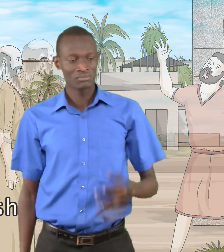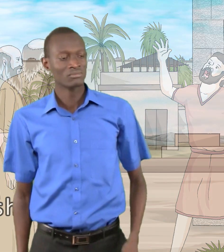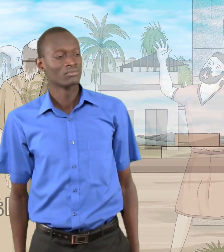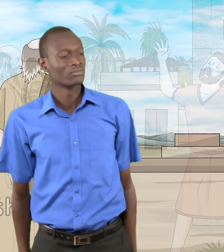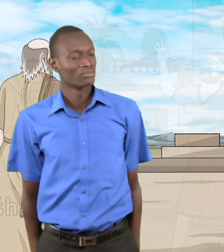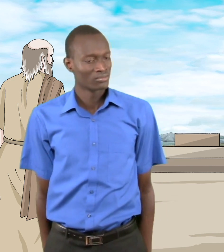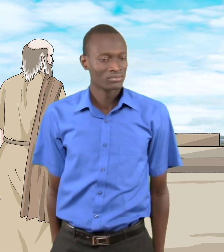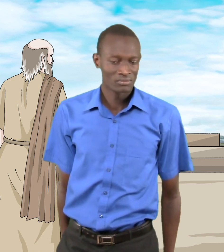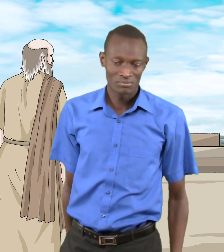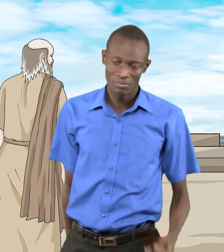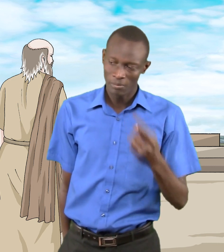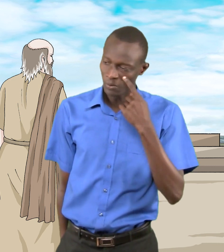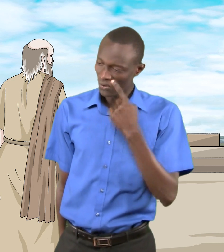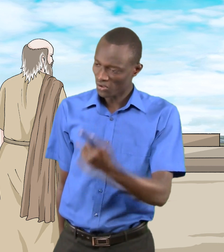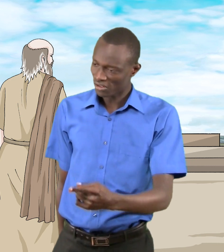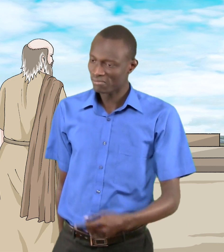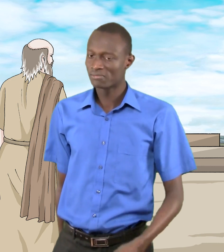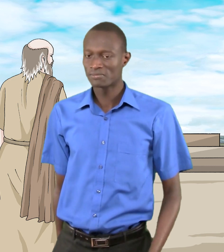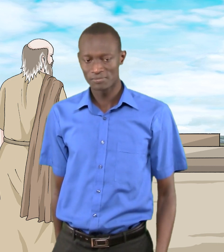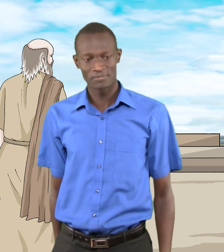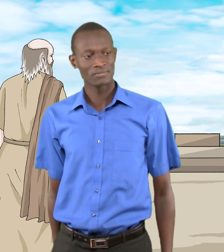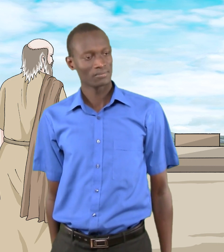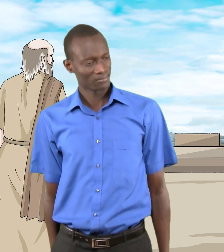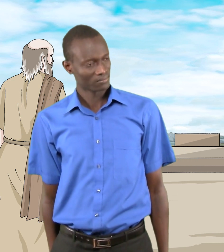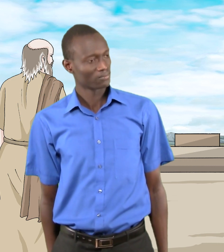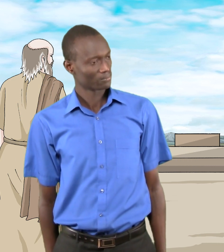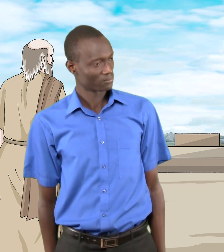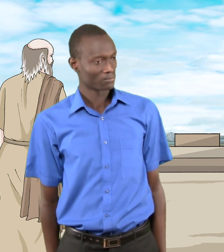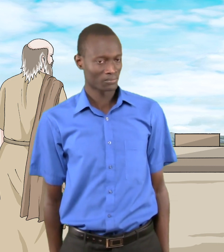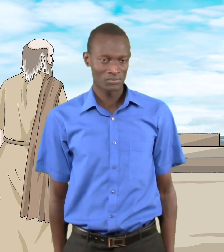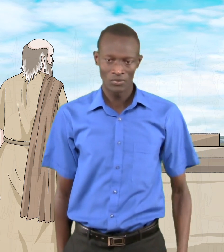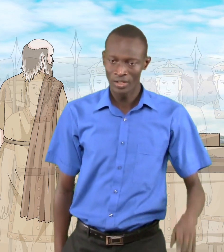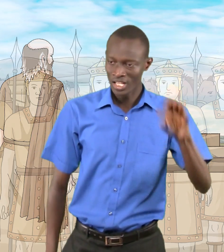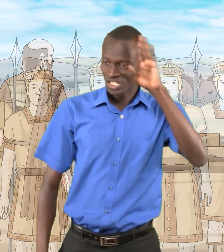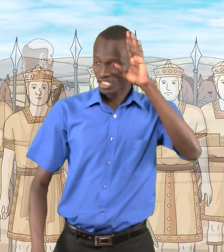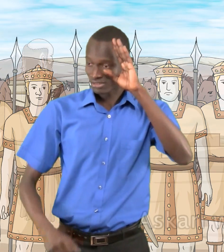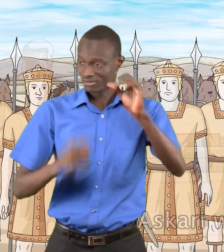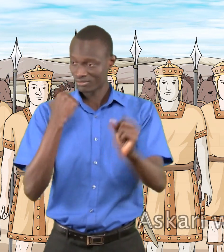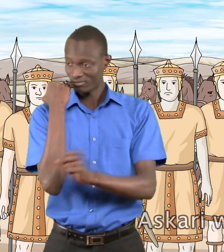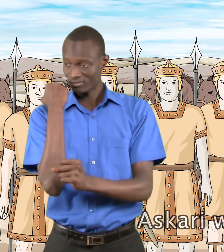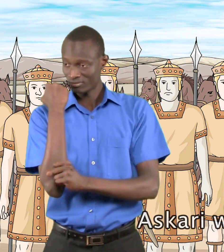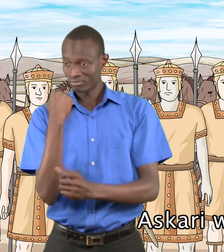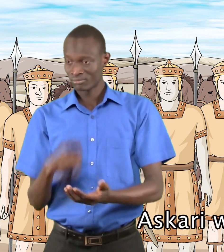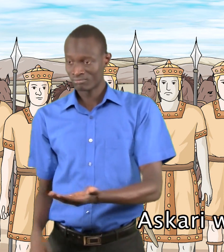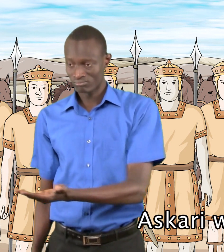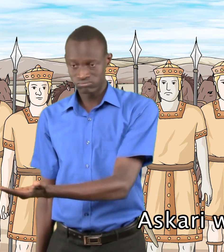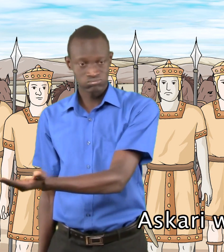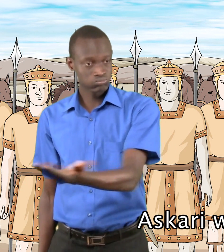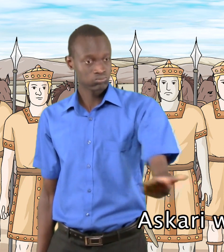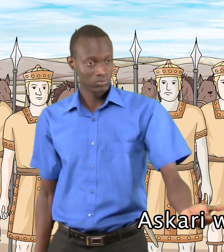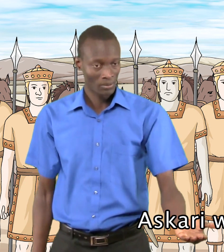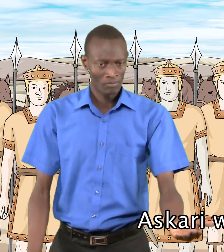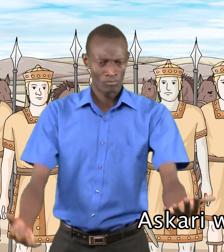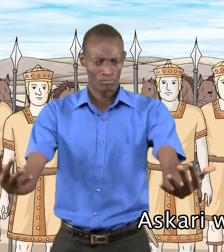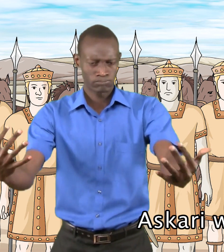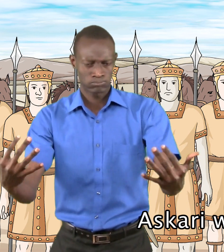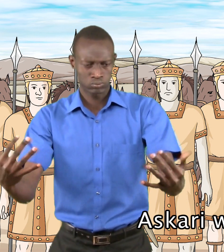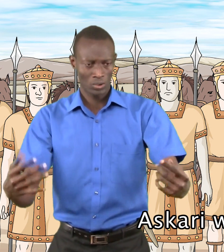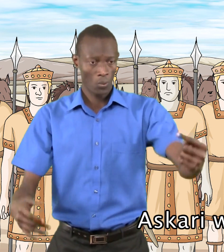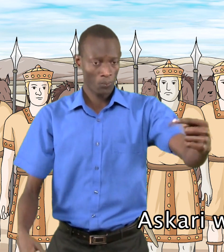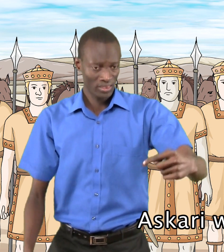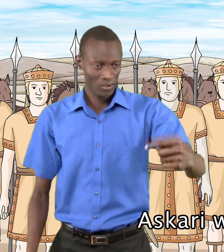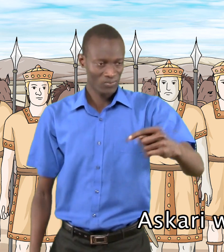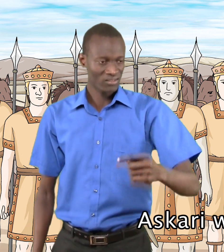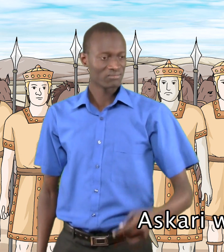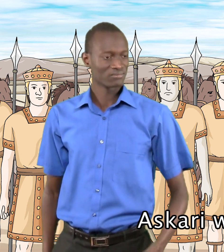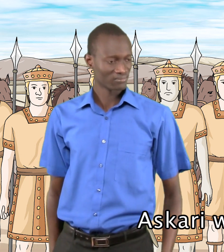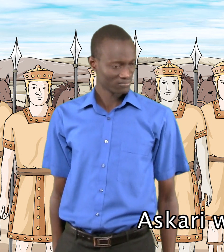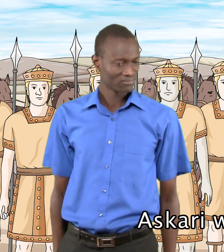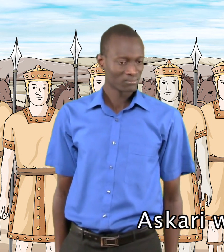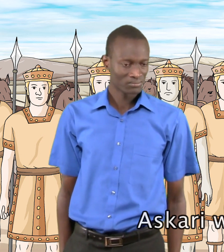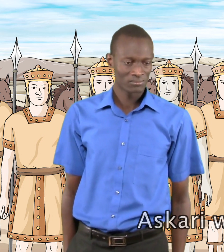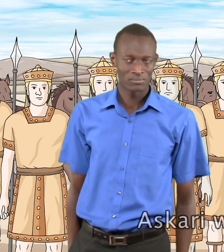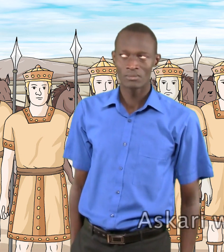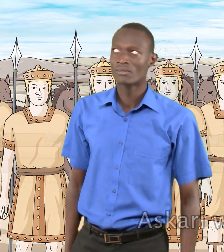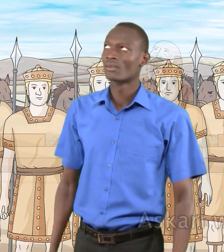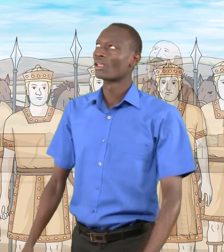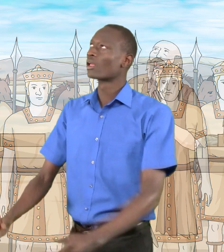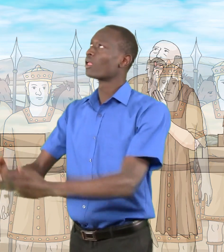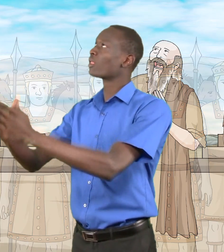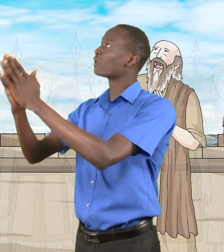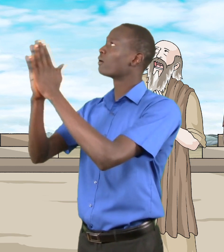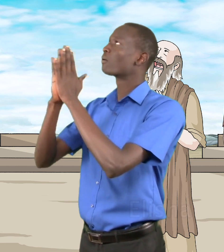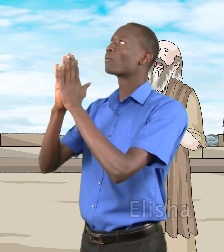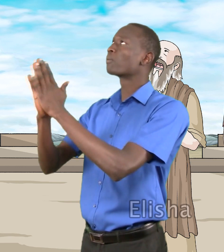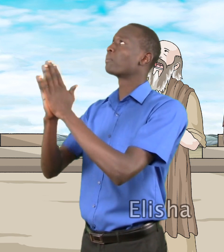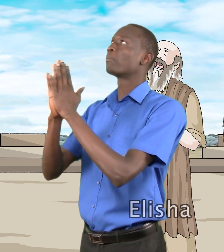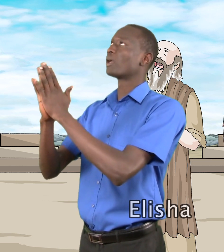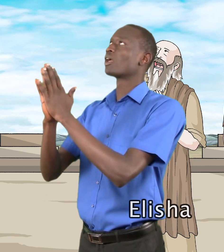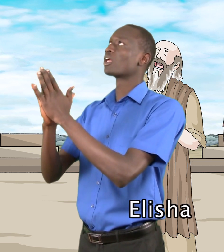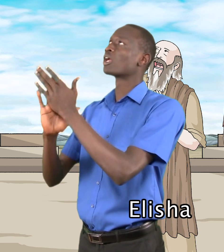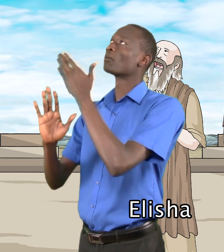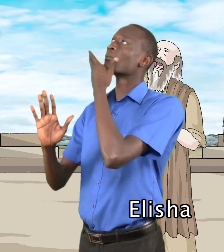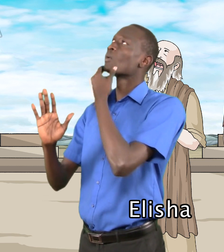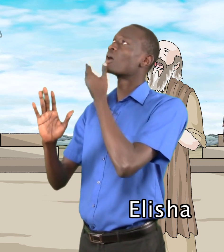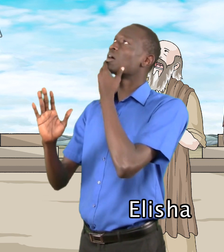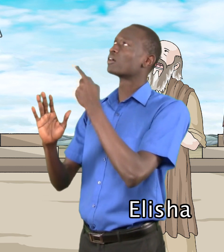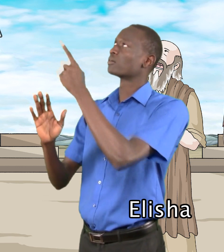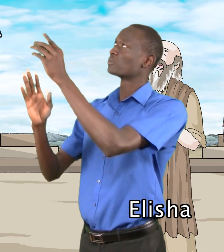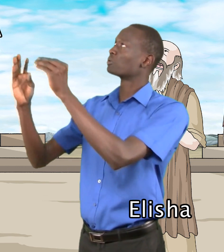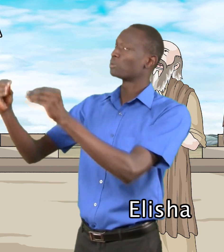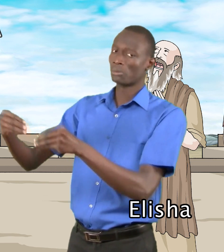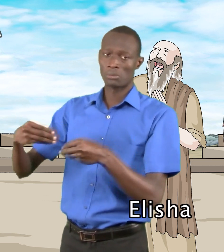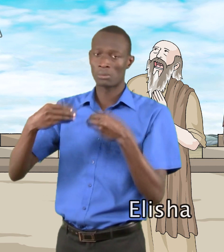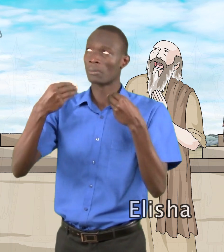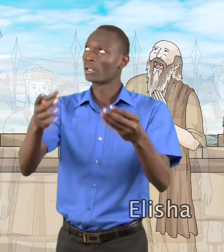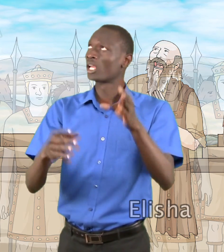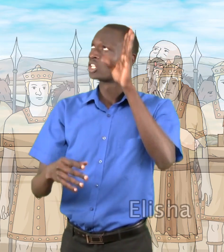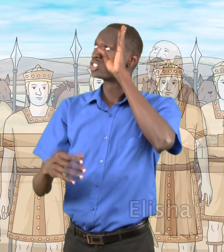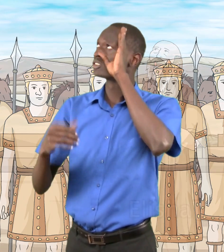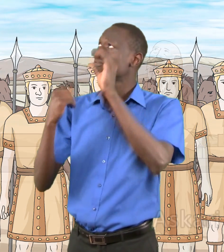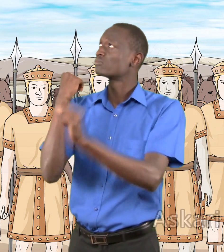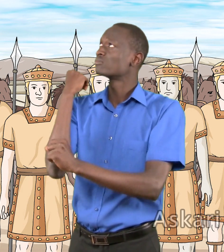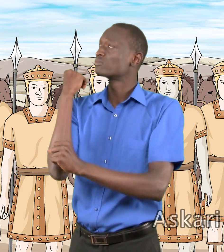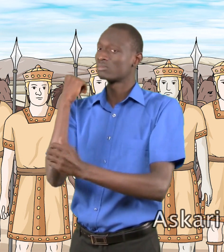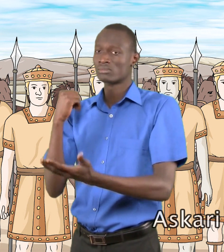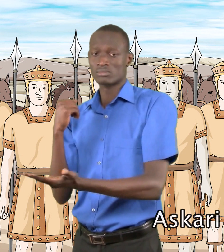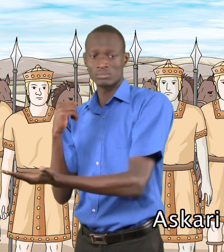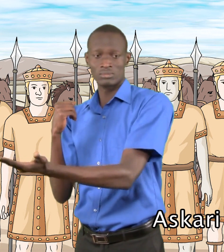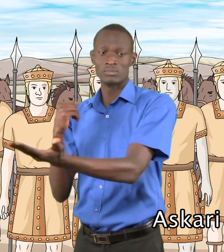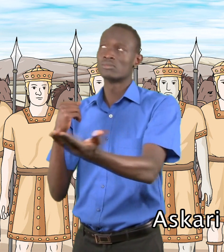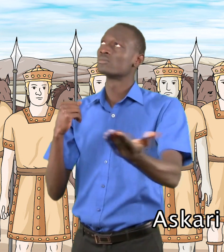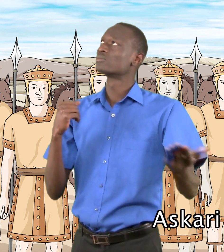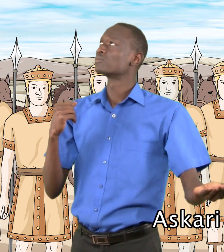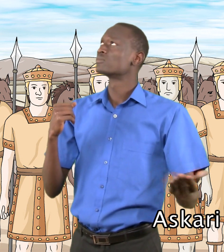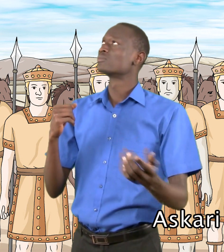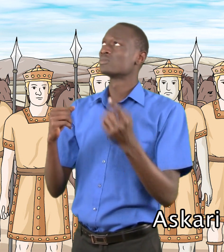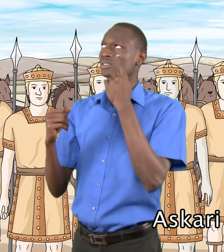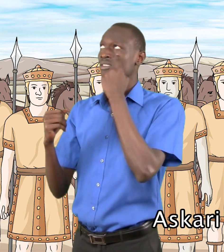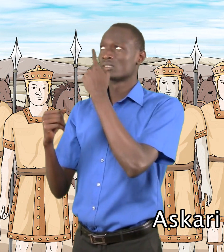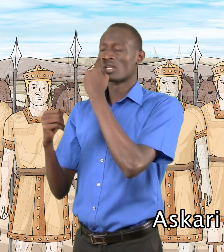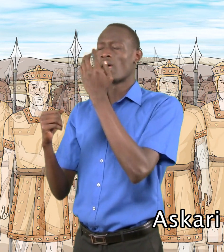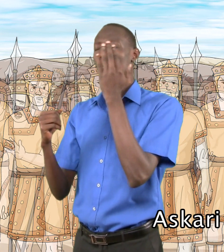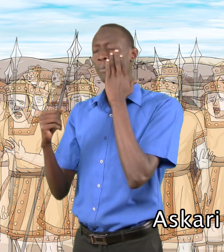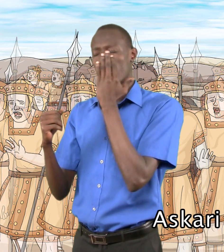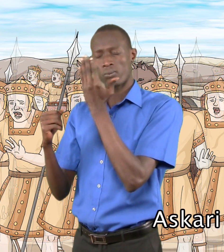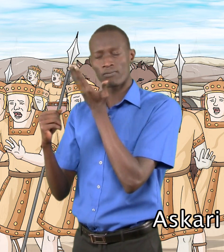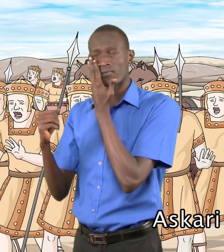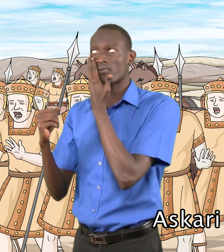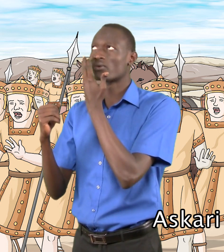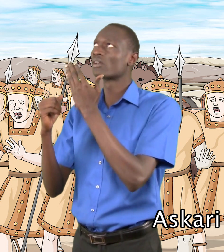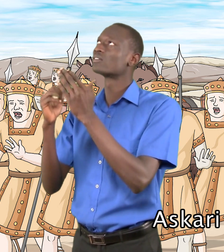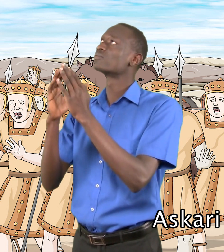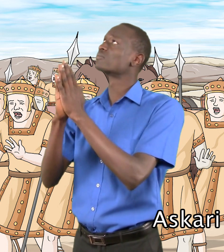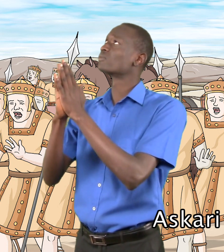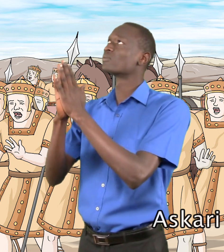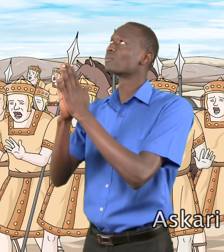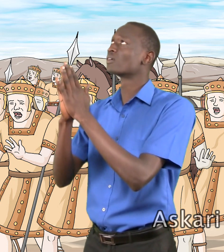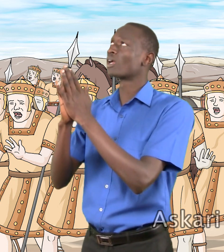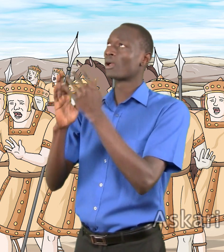As the Arameans came down against him, Elisha prayed to the LORD, “Please strike these people with blindness.”